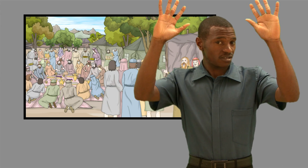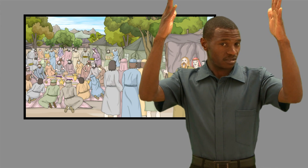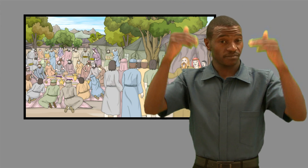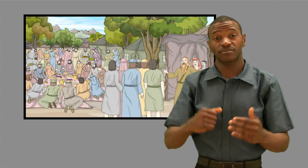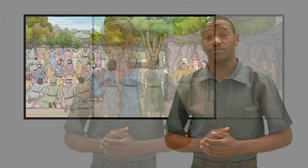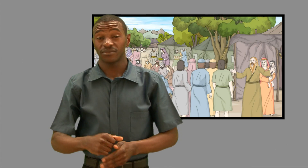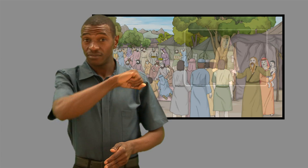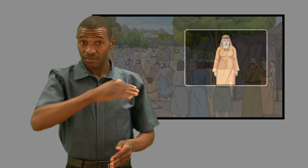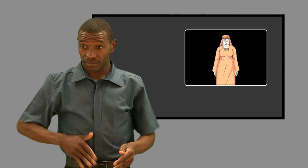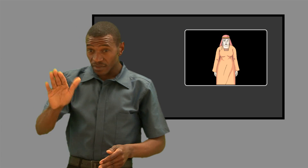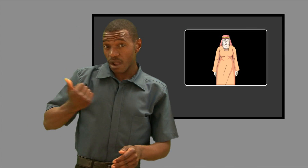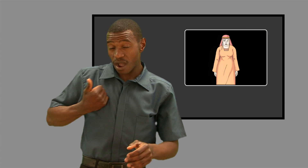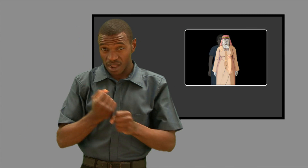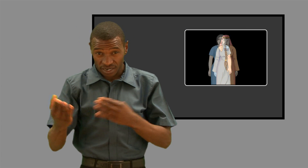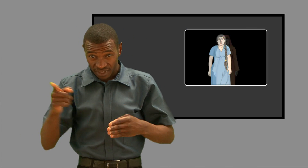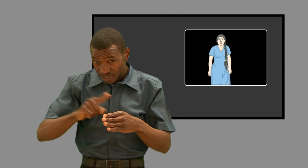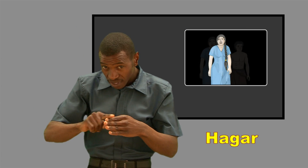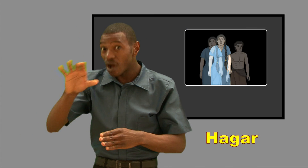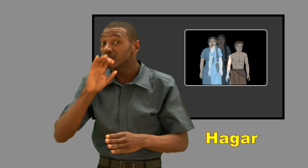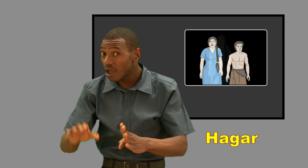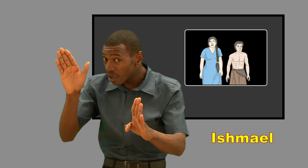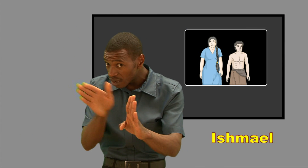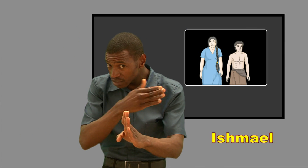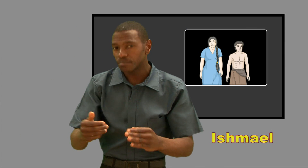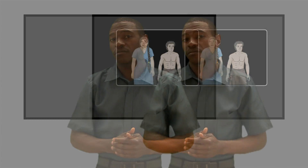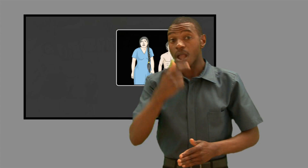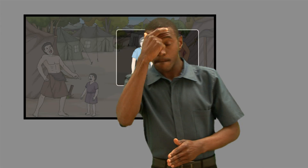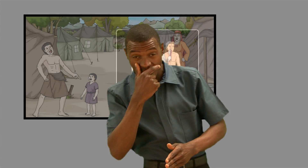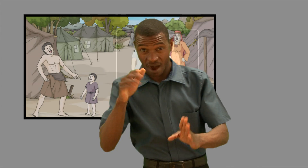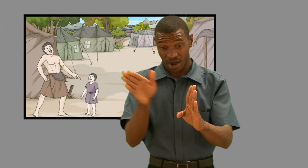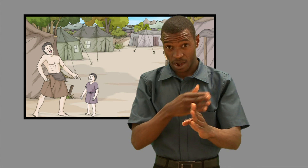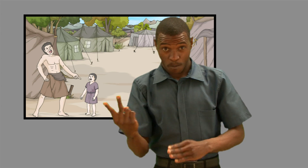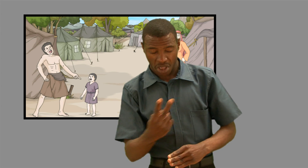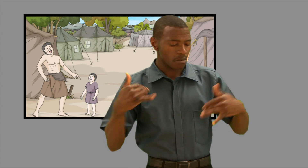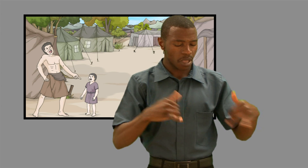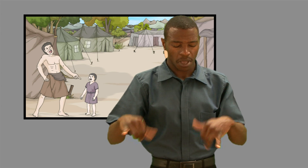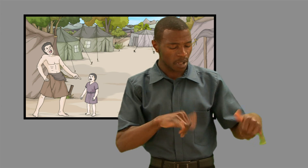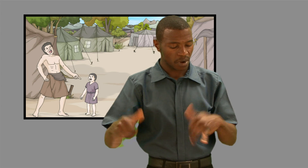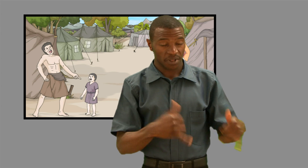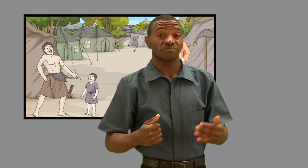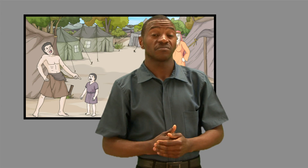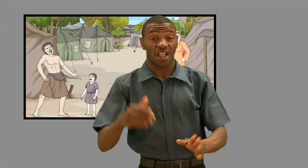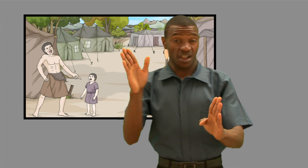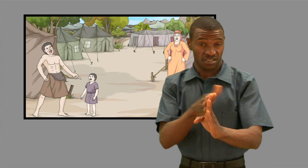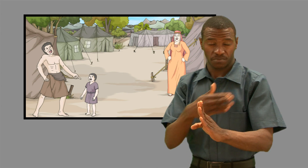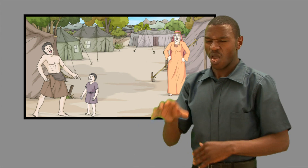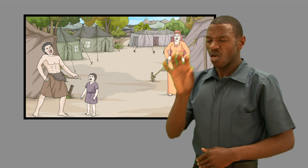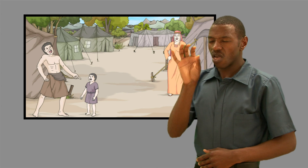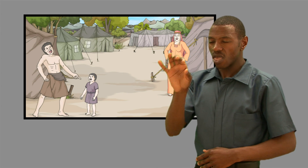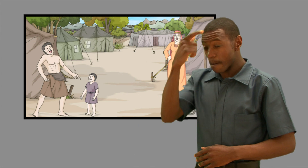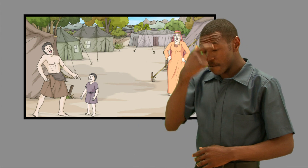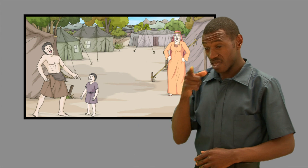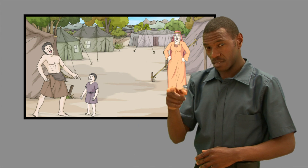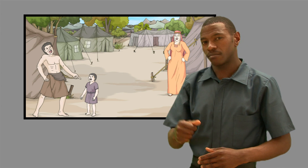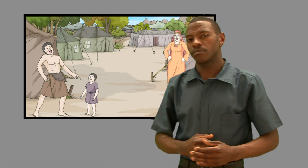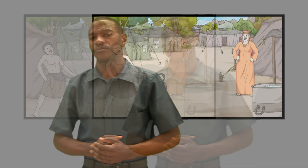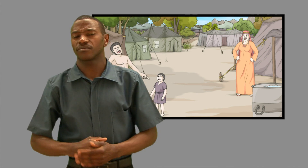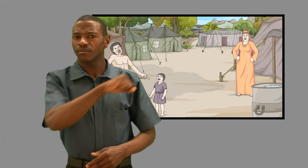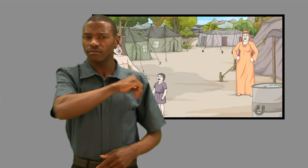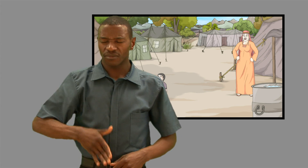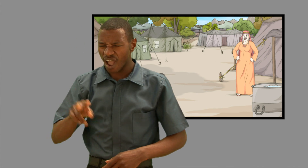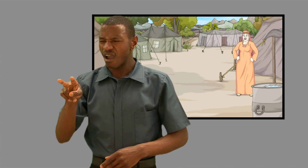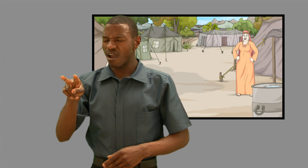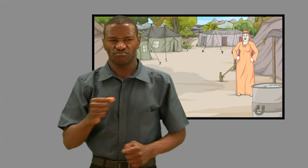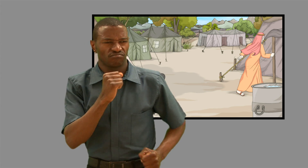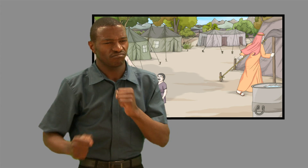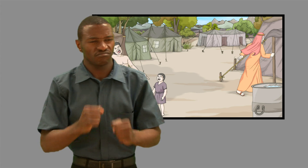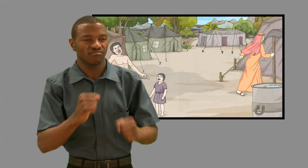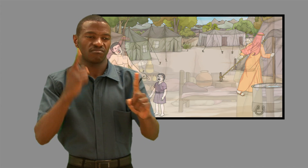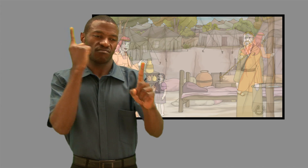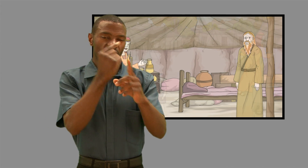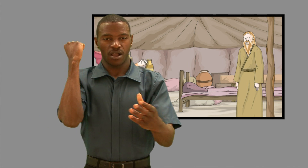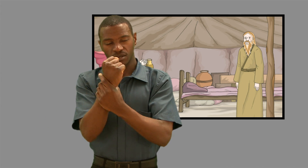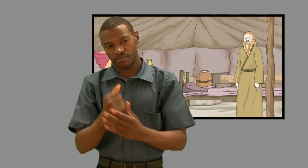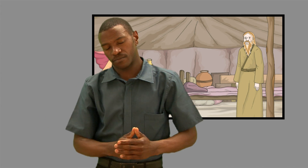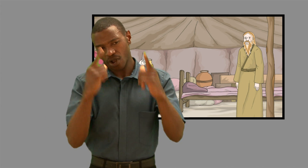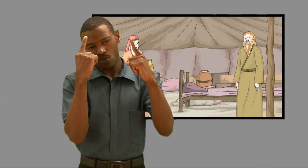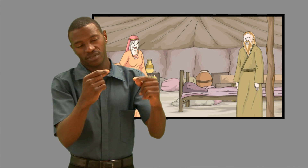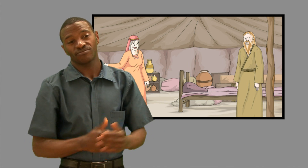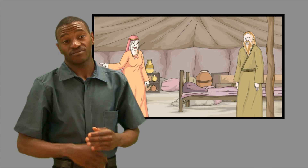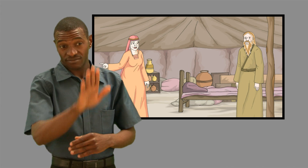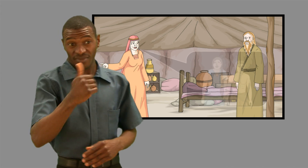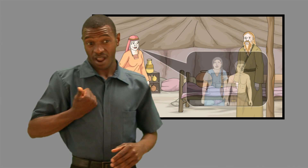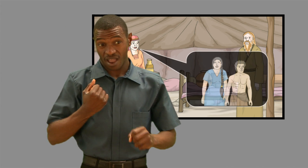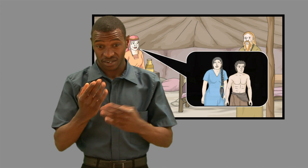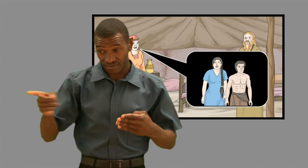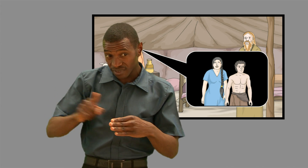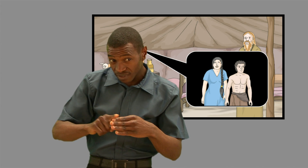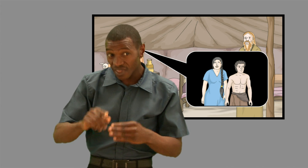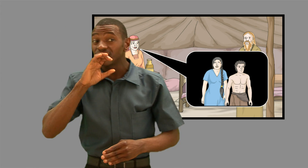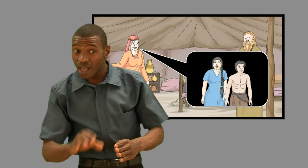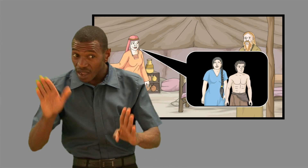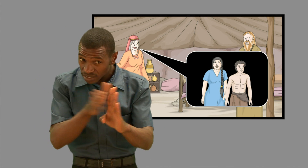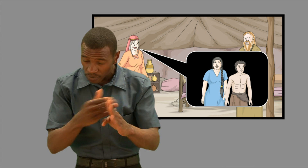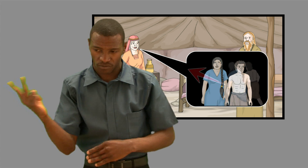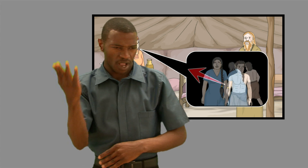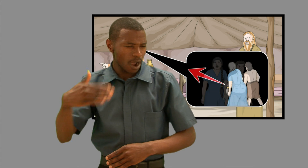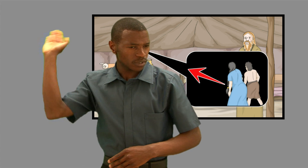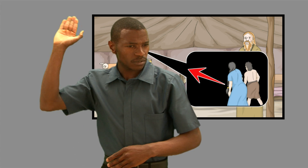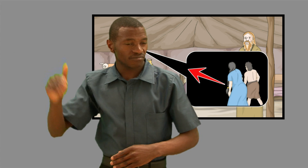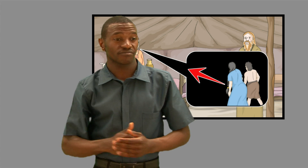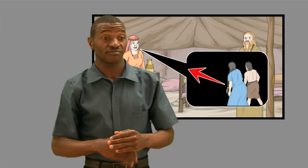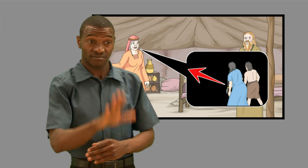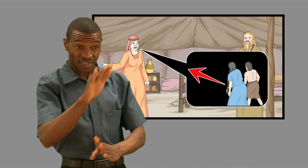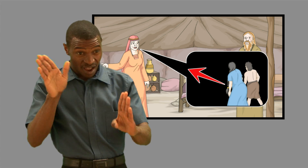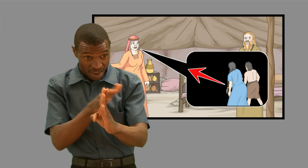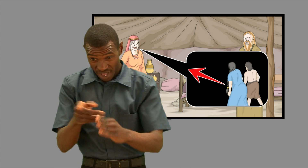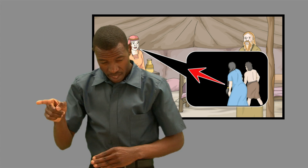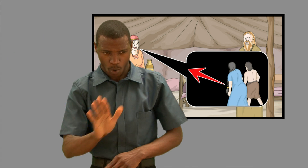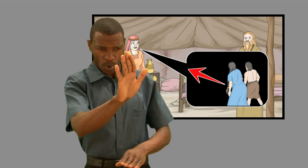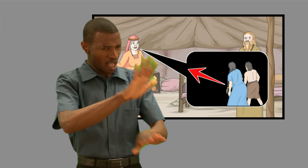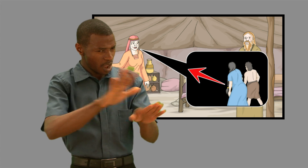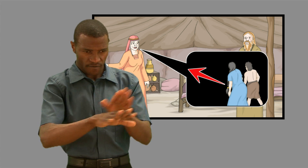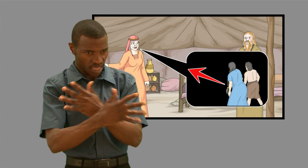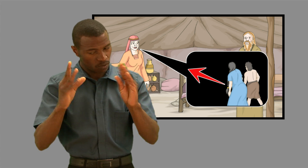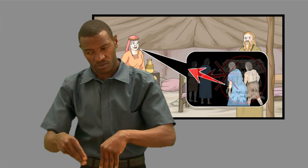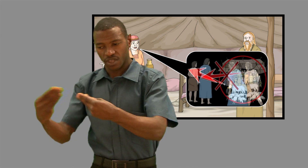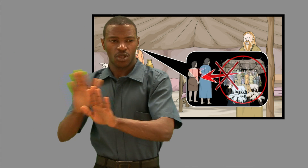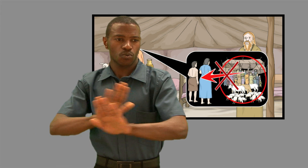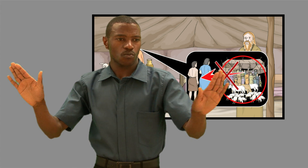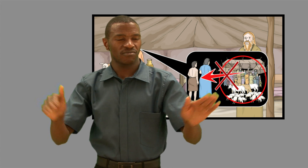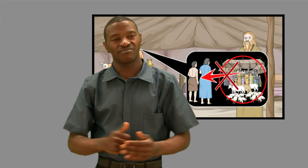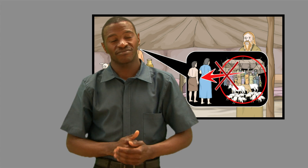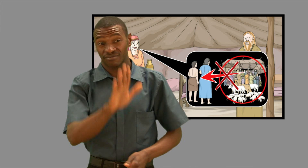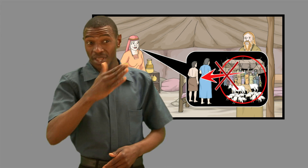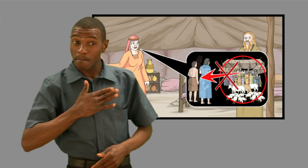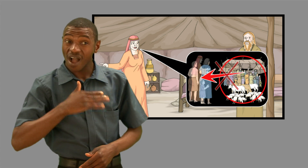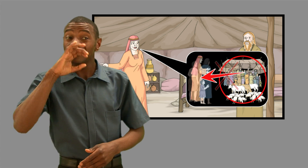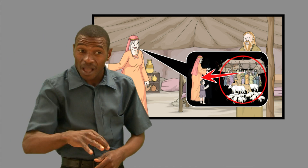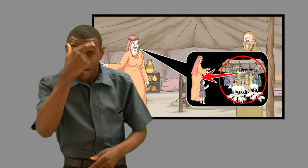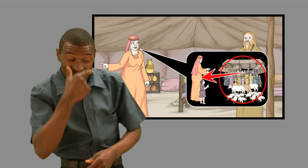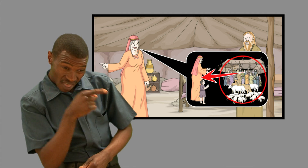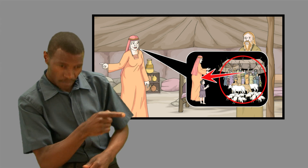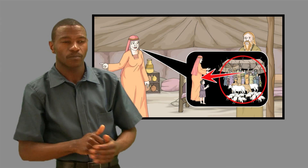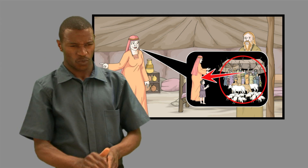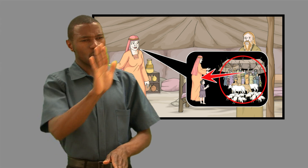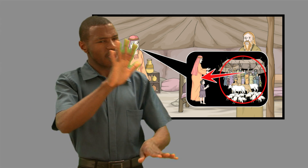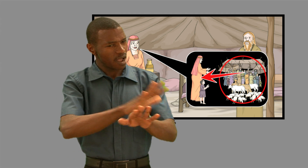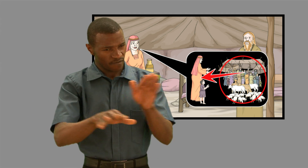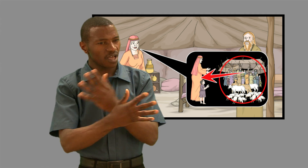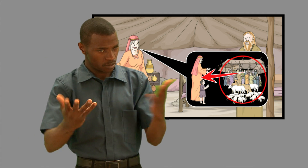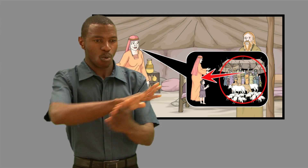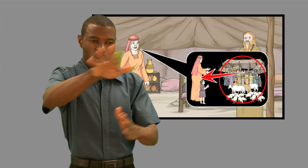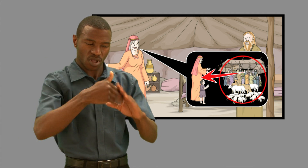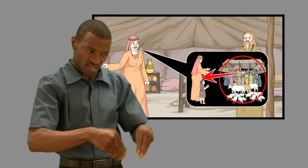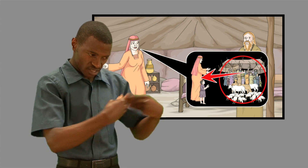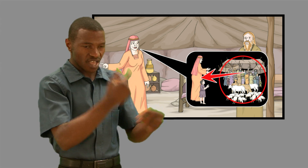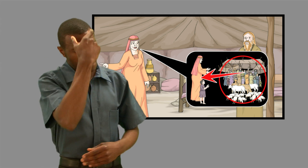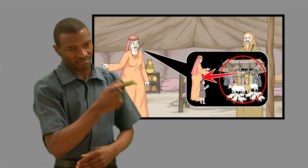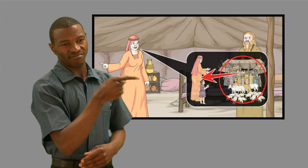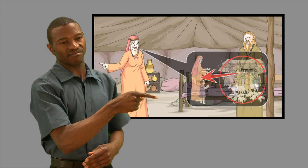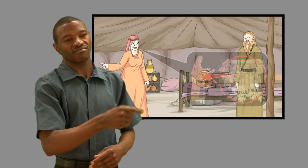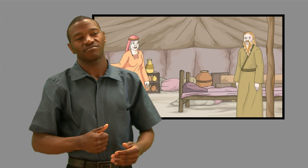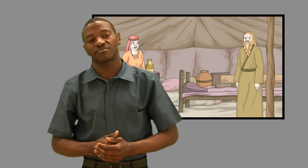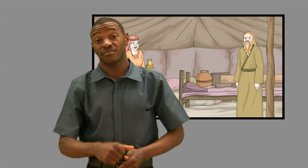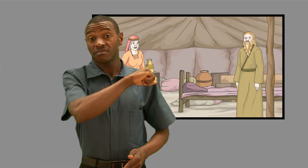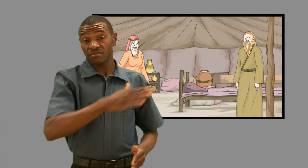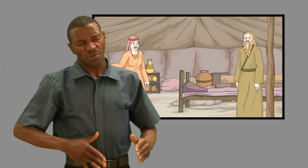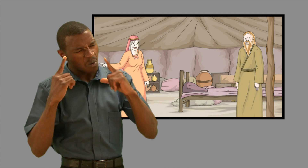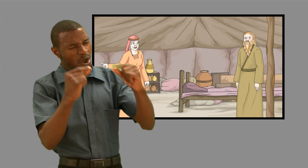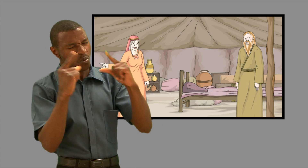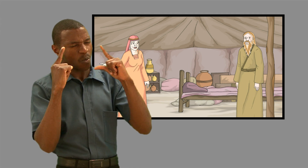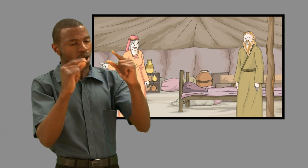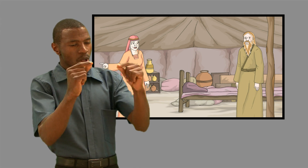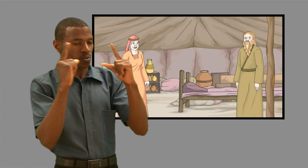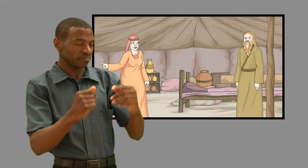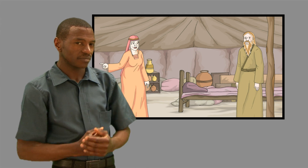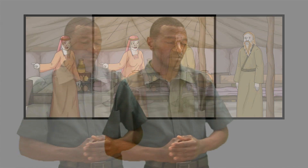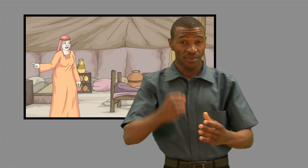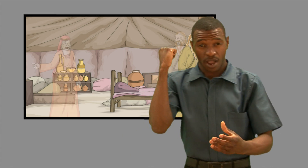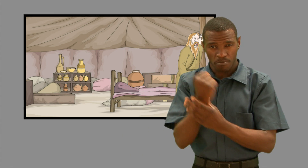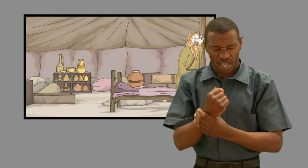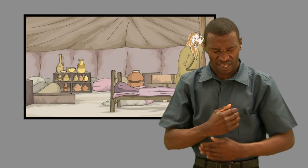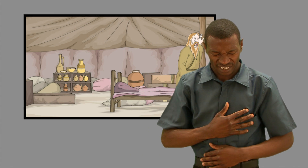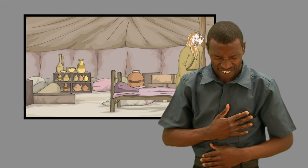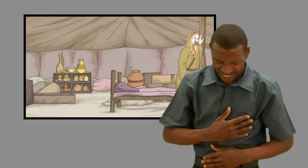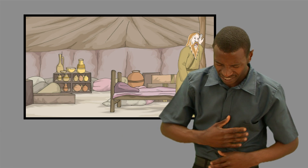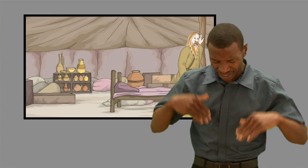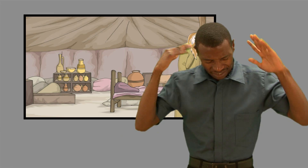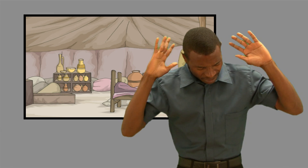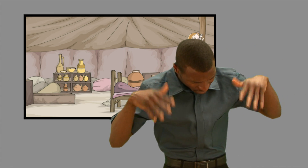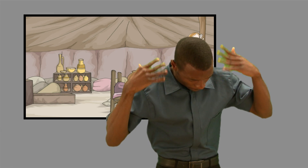But Sarah saw that the son whom Hagar the Egyptian had borne to Abraham was mocking her son, and she said to Abraham, “Expel the slave woman and her son, for the slave woman’s son will never share in the inheritance with my son Isaac!”